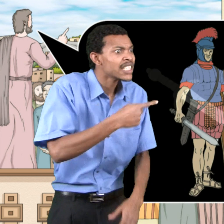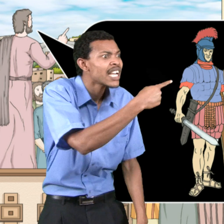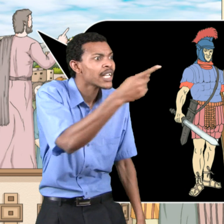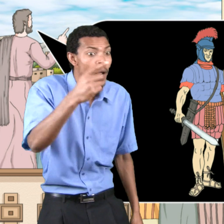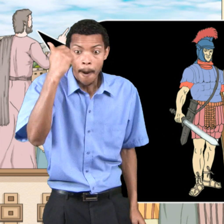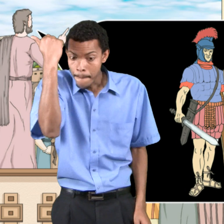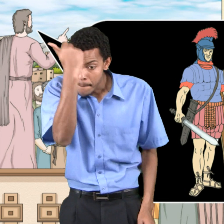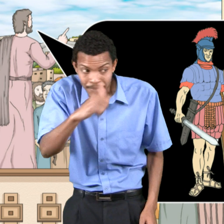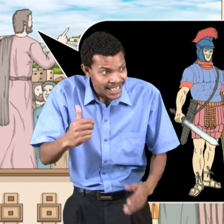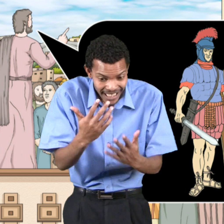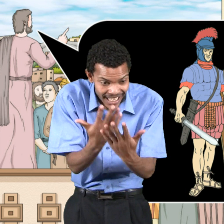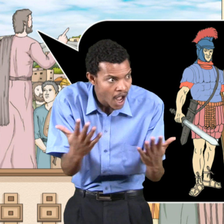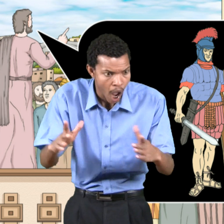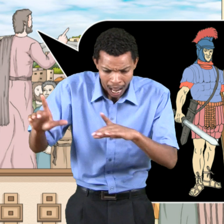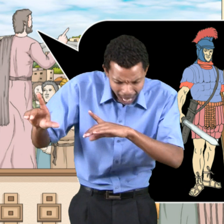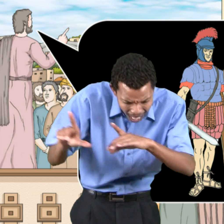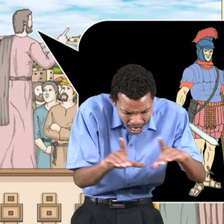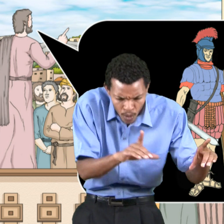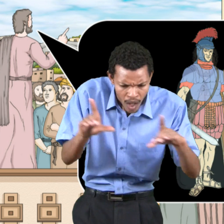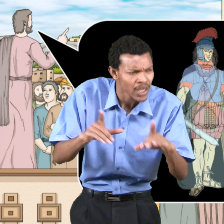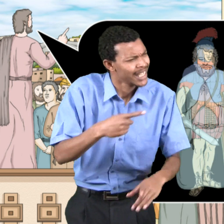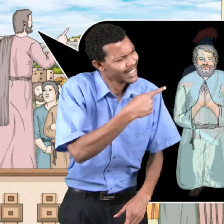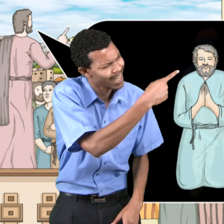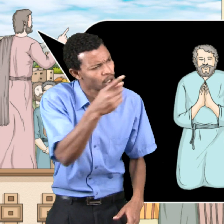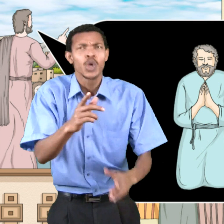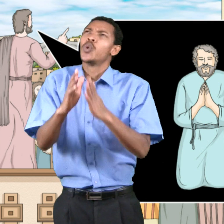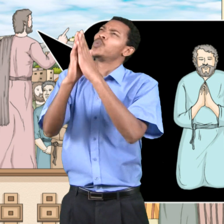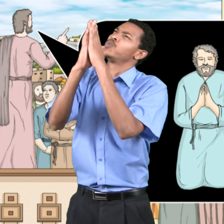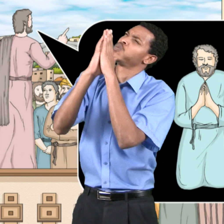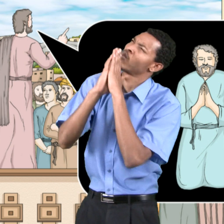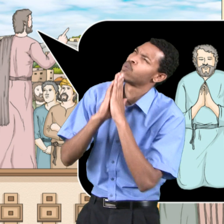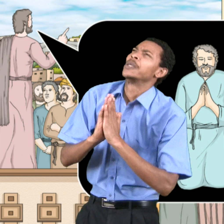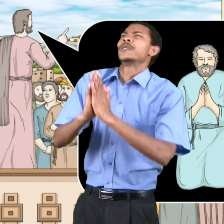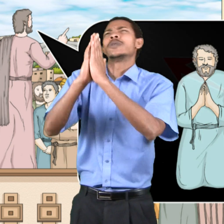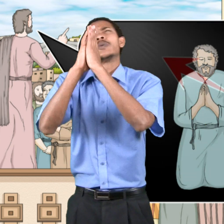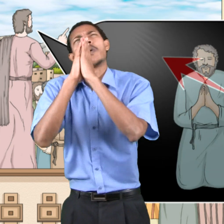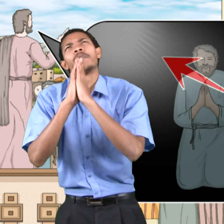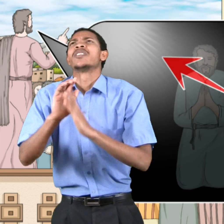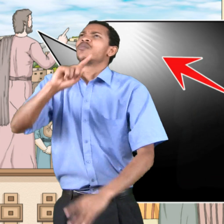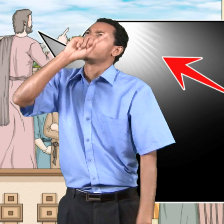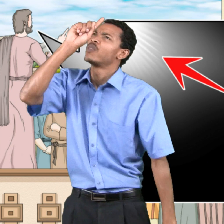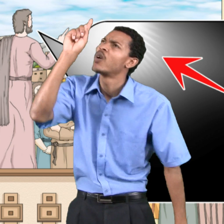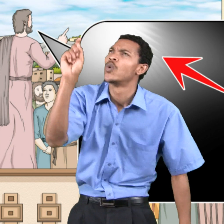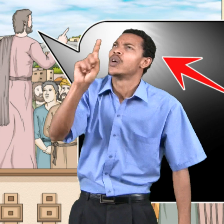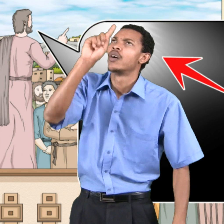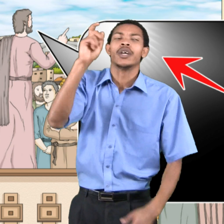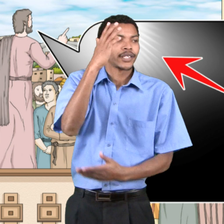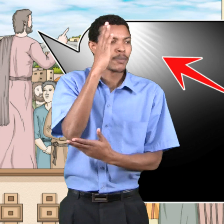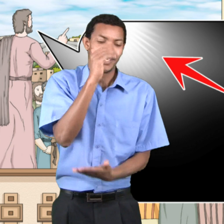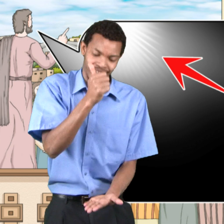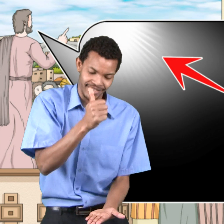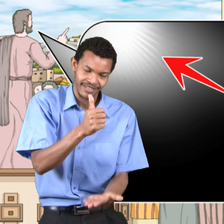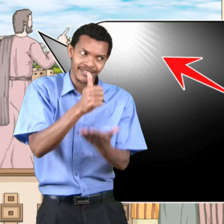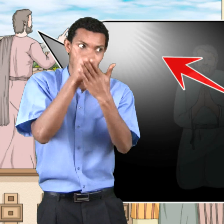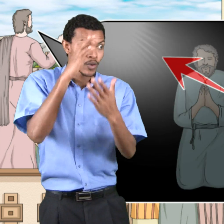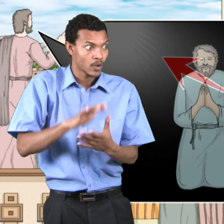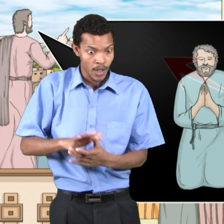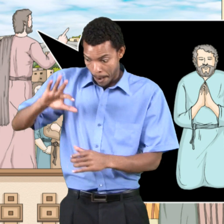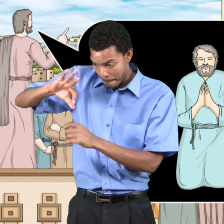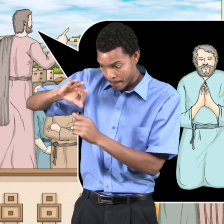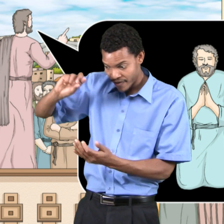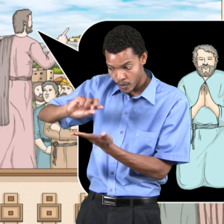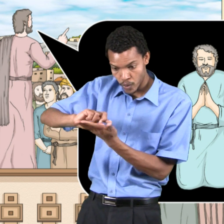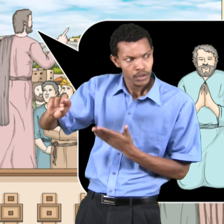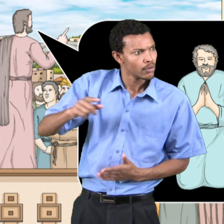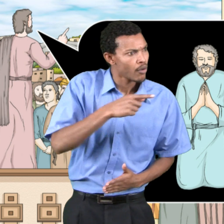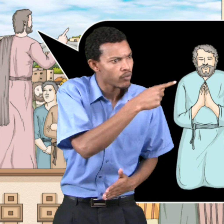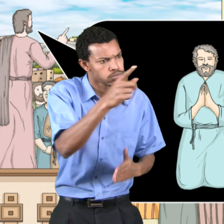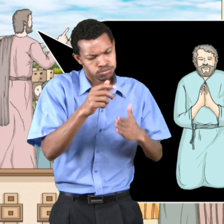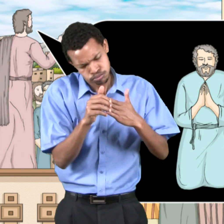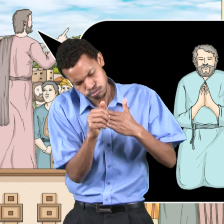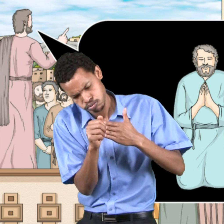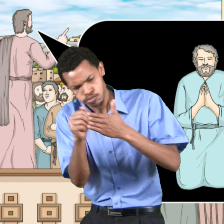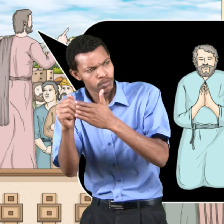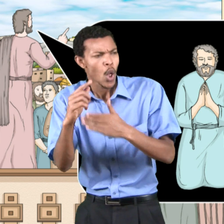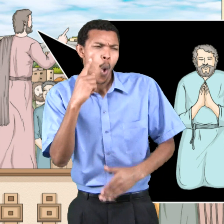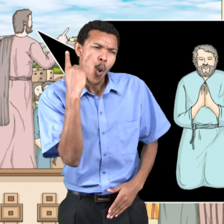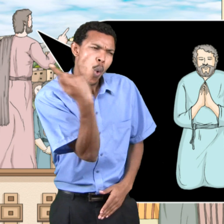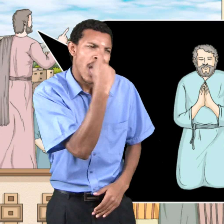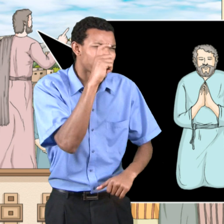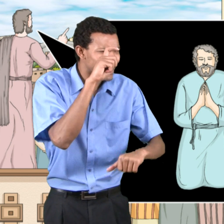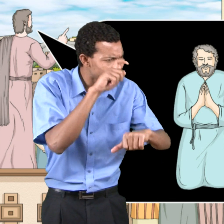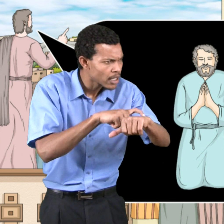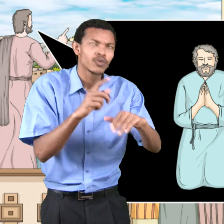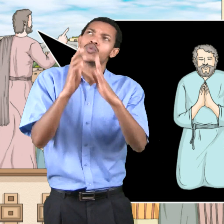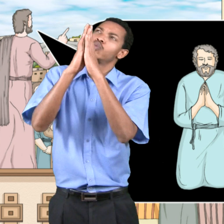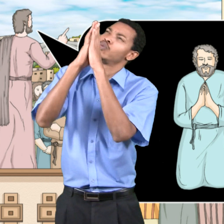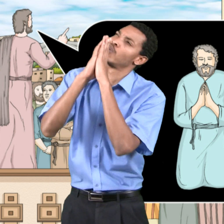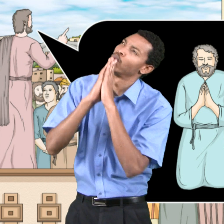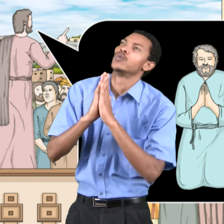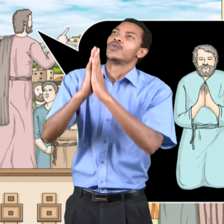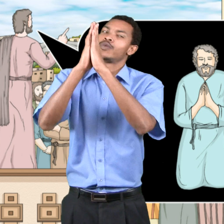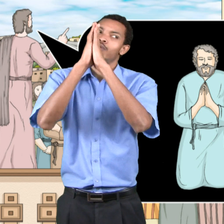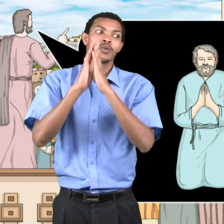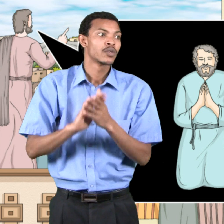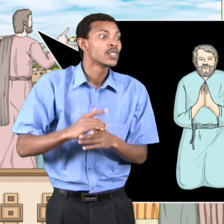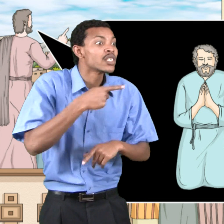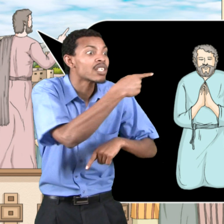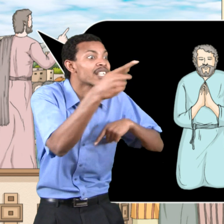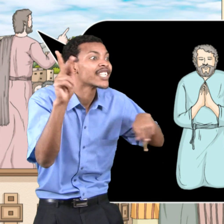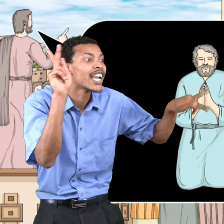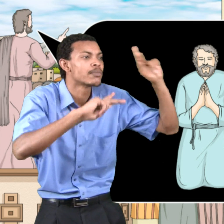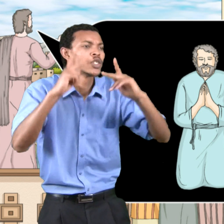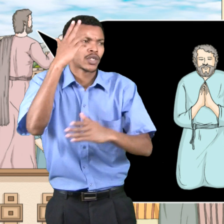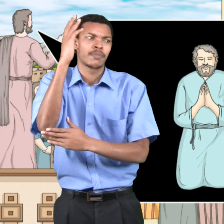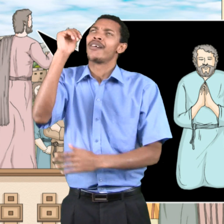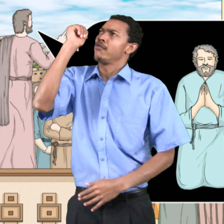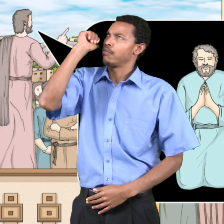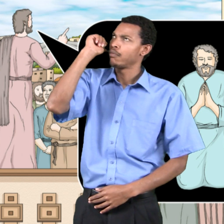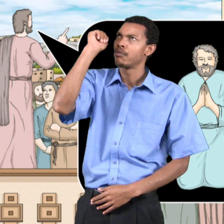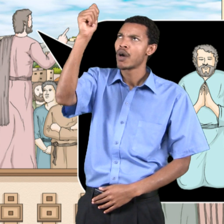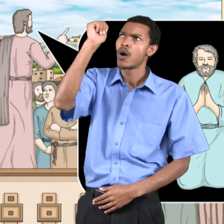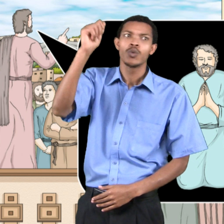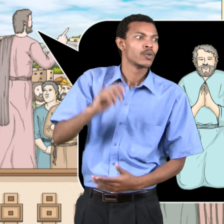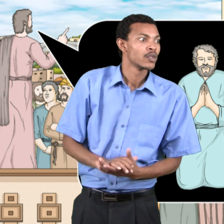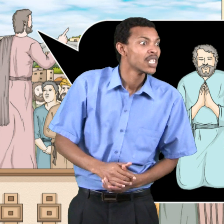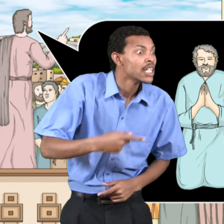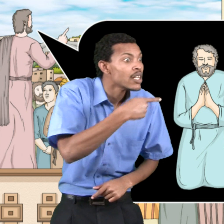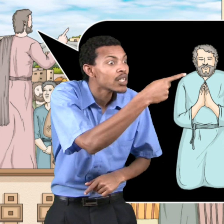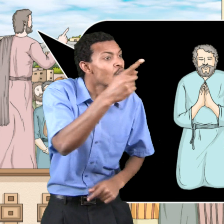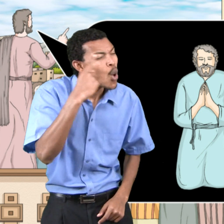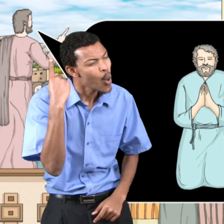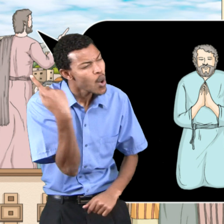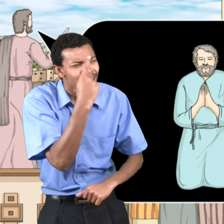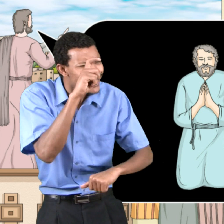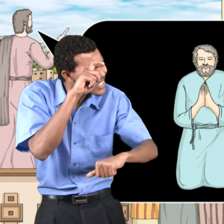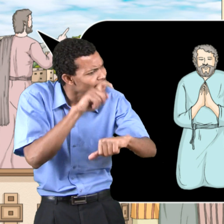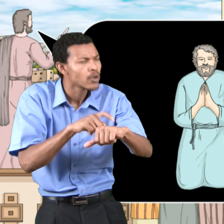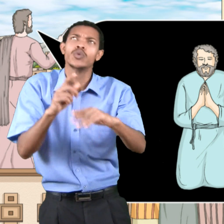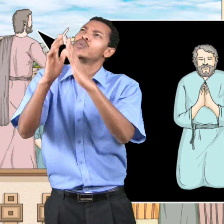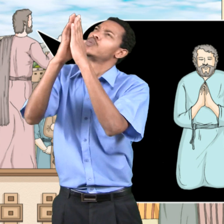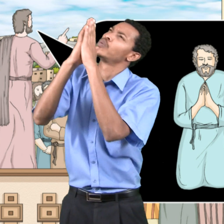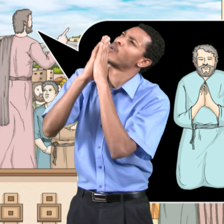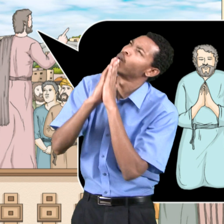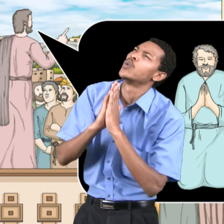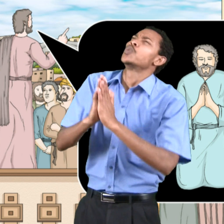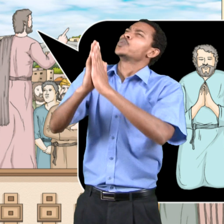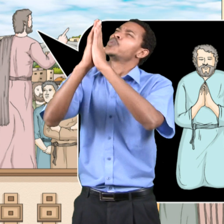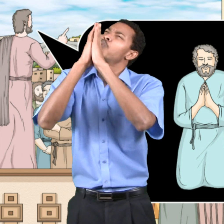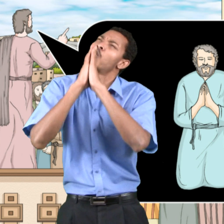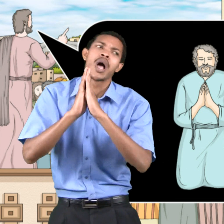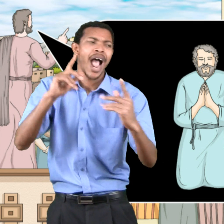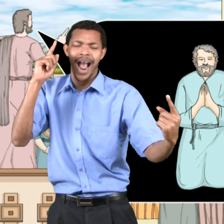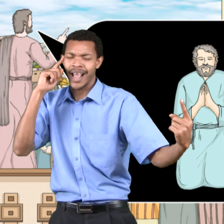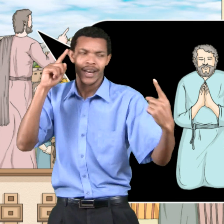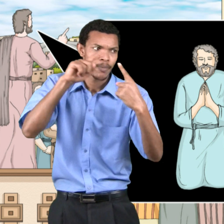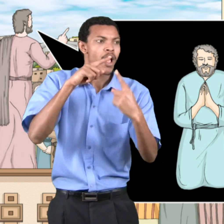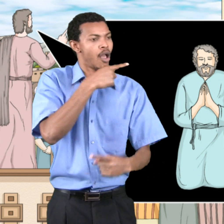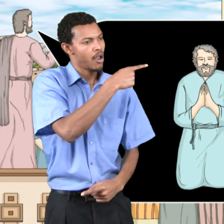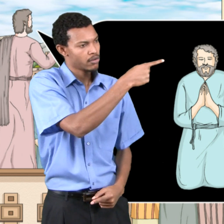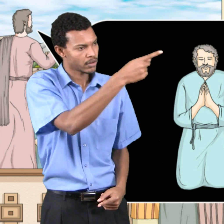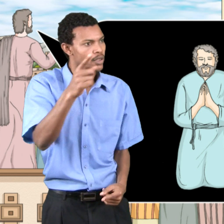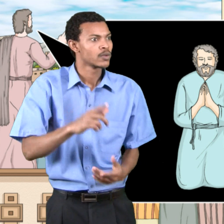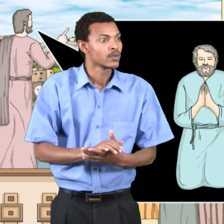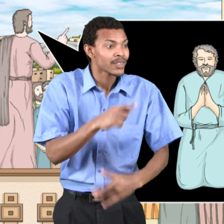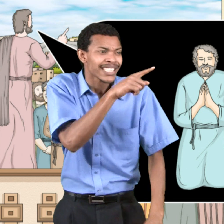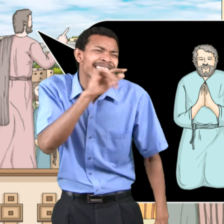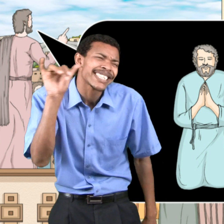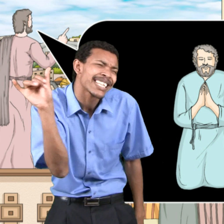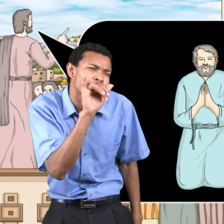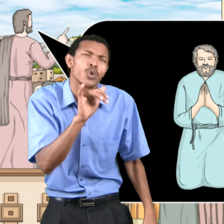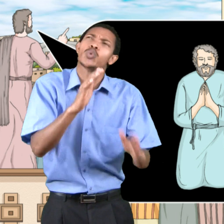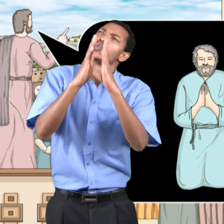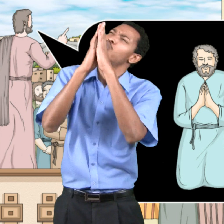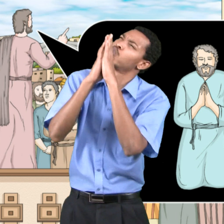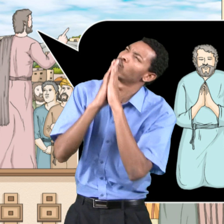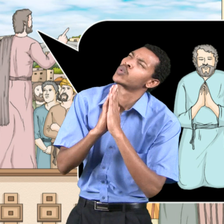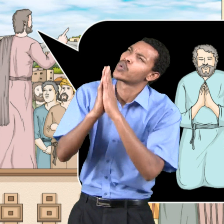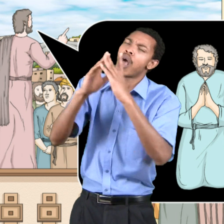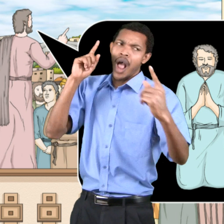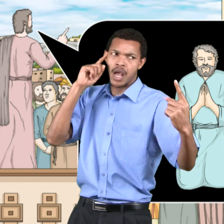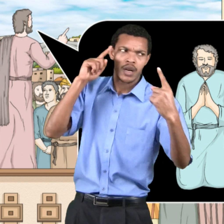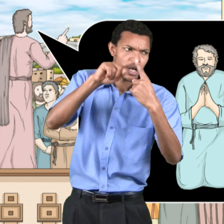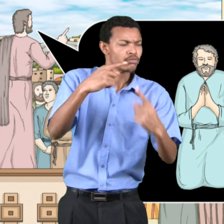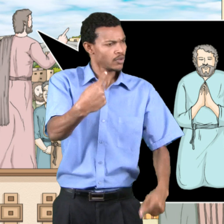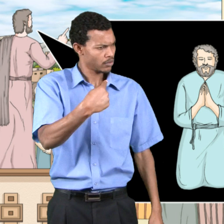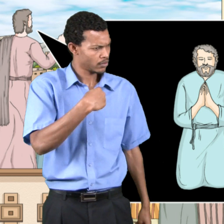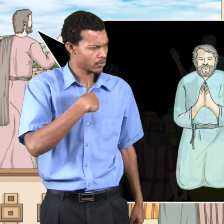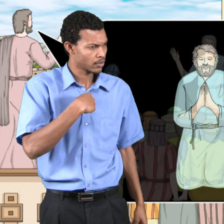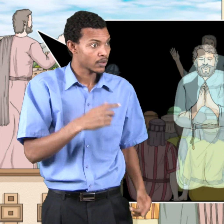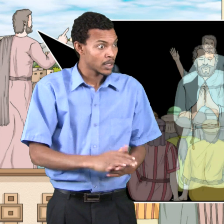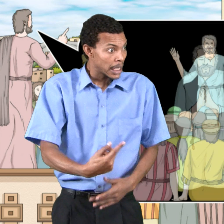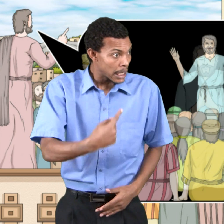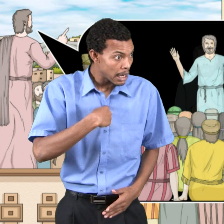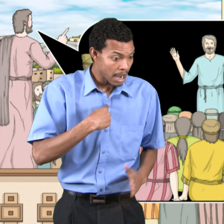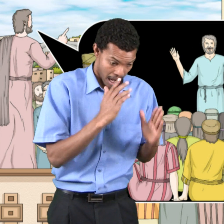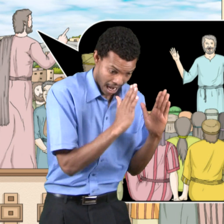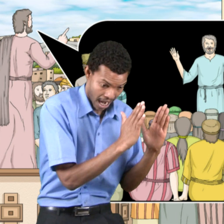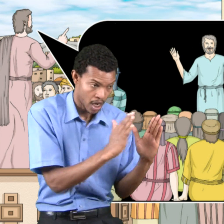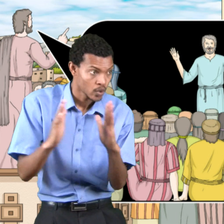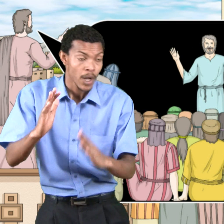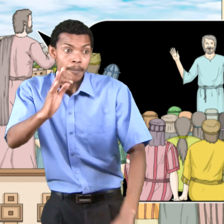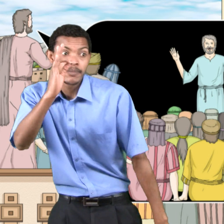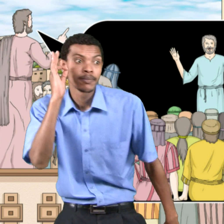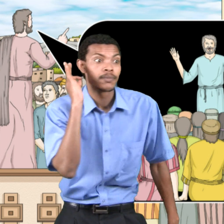Pray in the Spirit at all times, with every kind of prayer and petition.